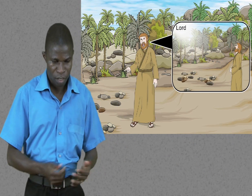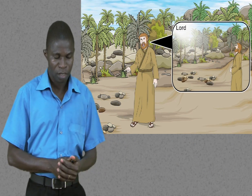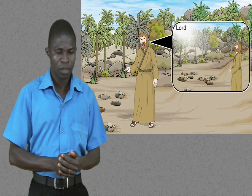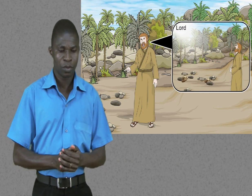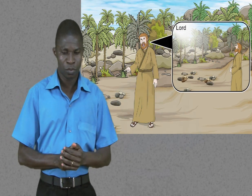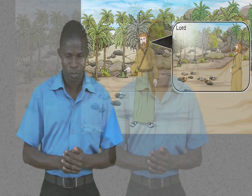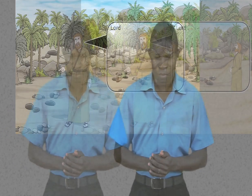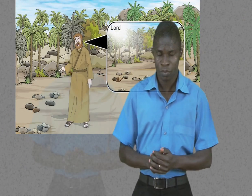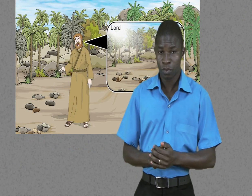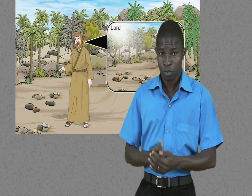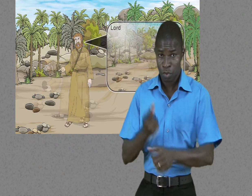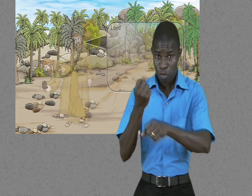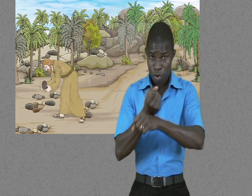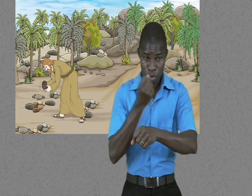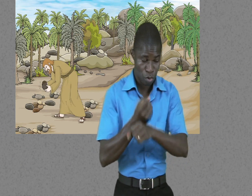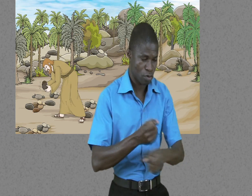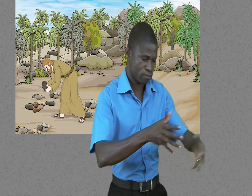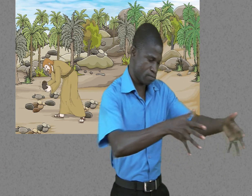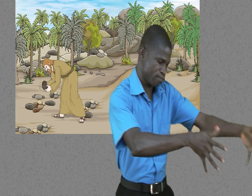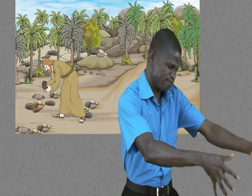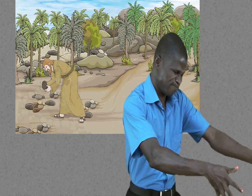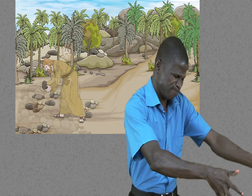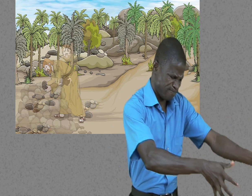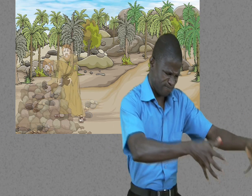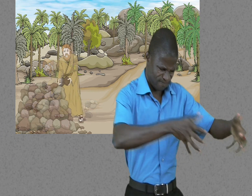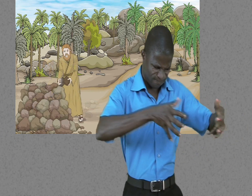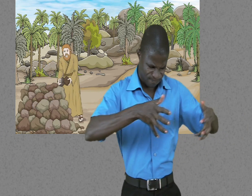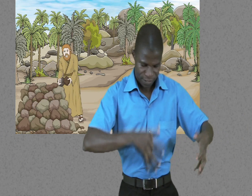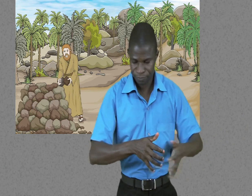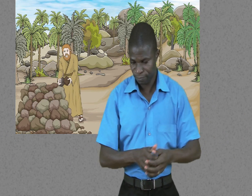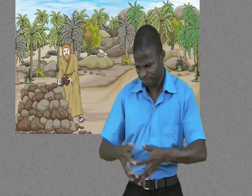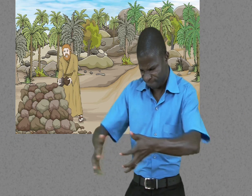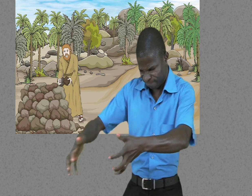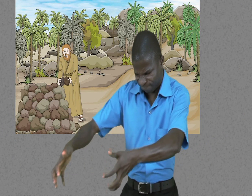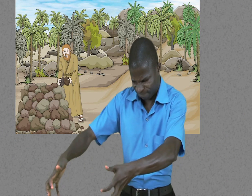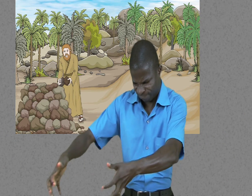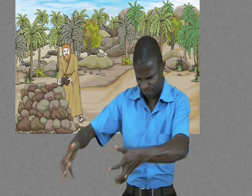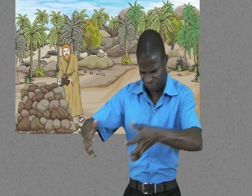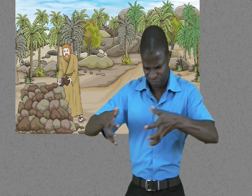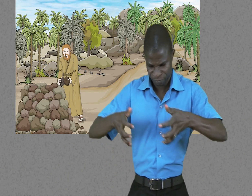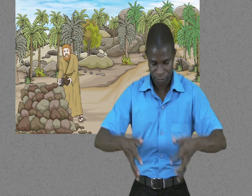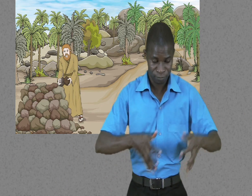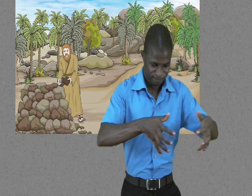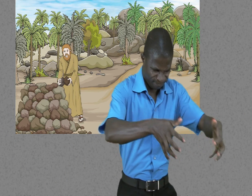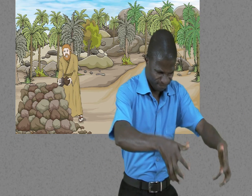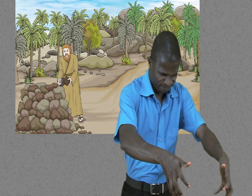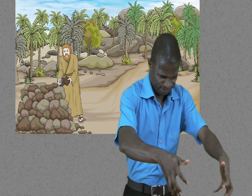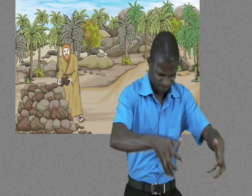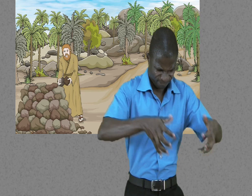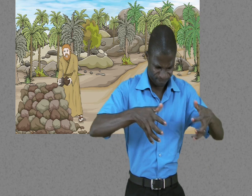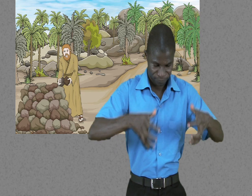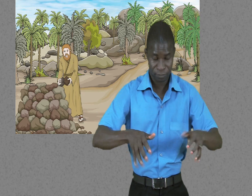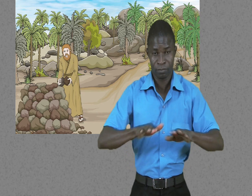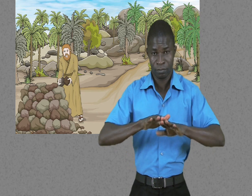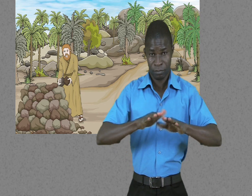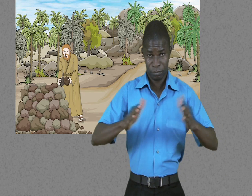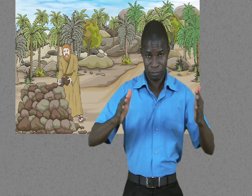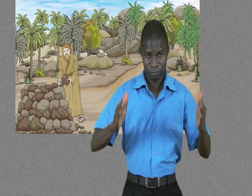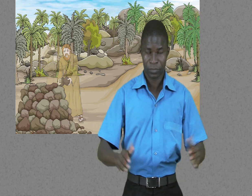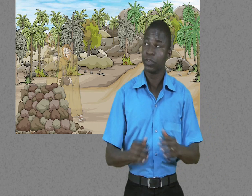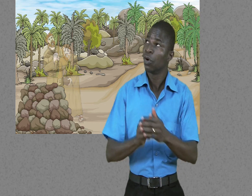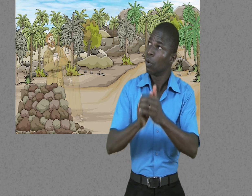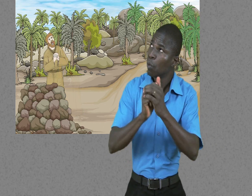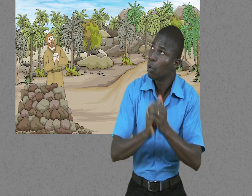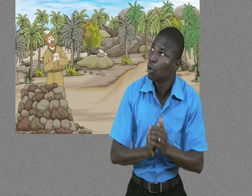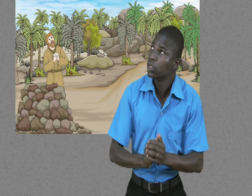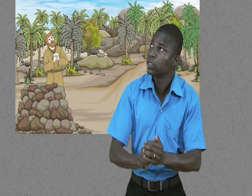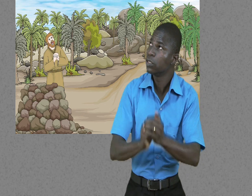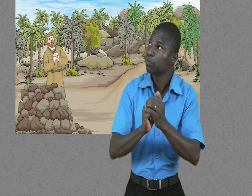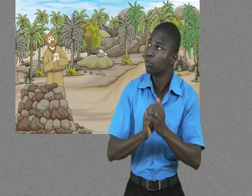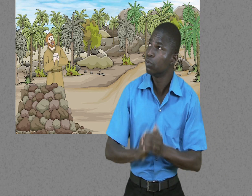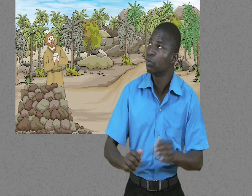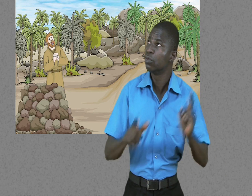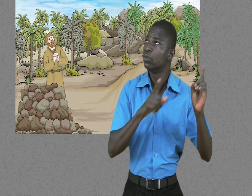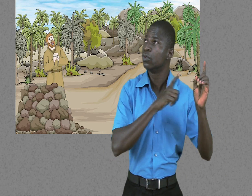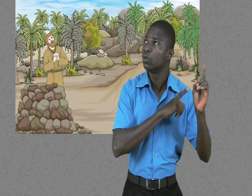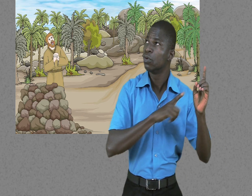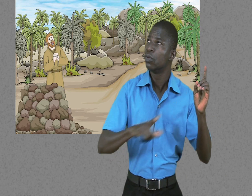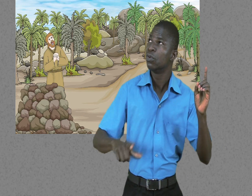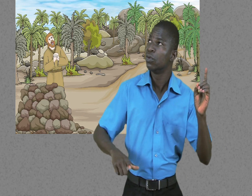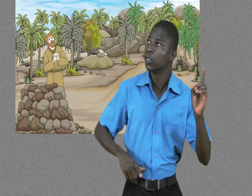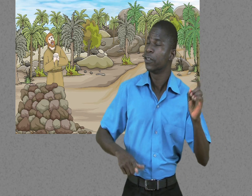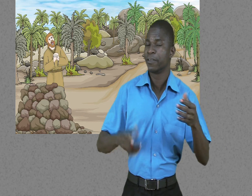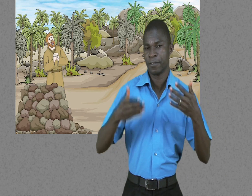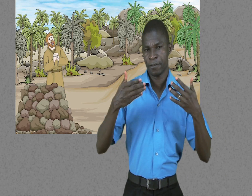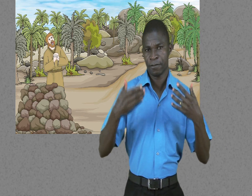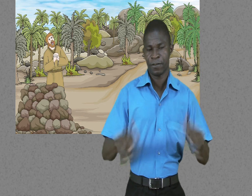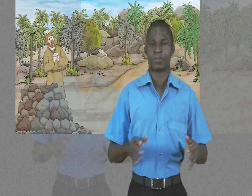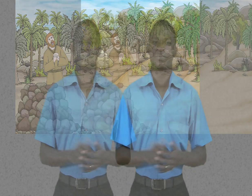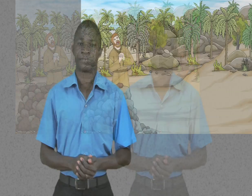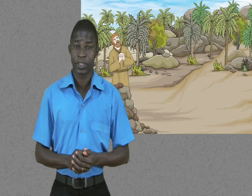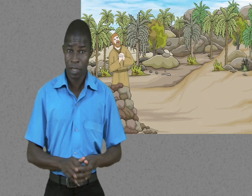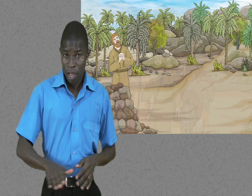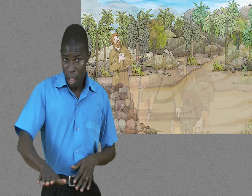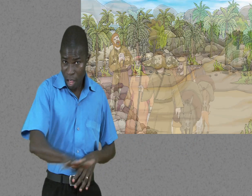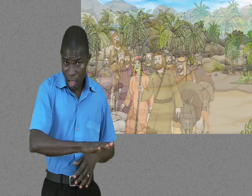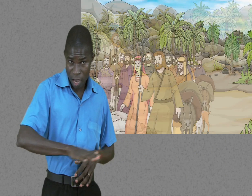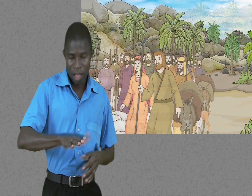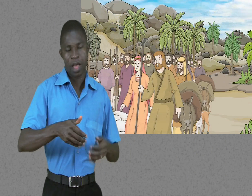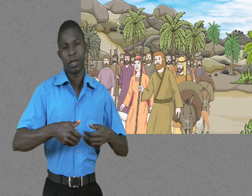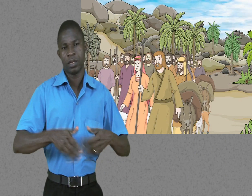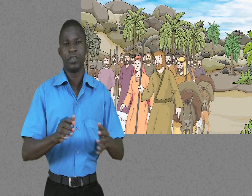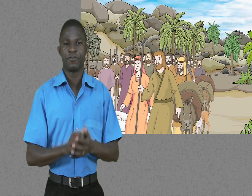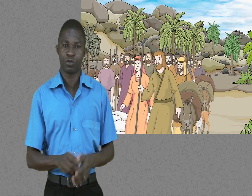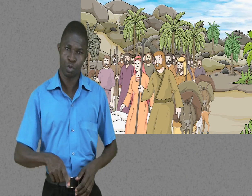So Abram built an altar there to the LORD, who had appeared to him.